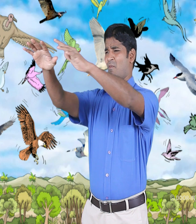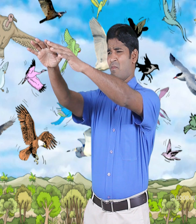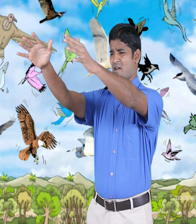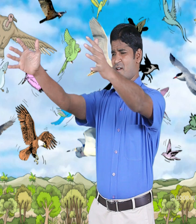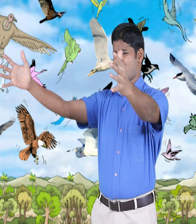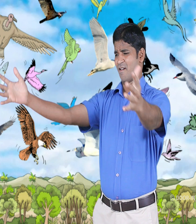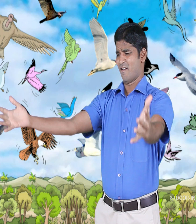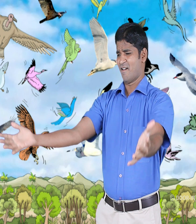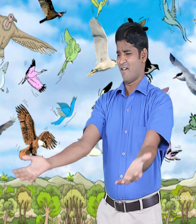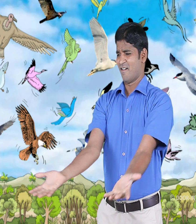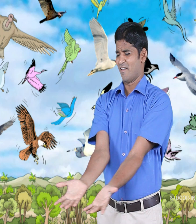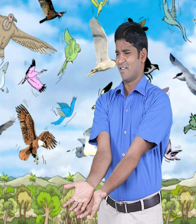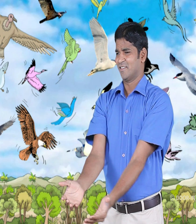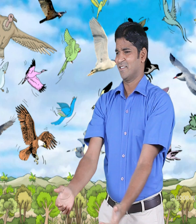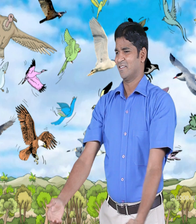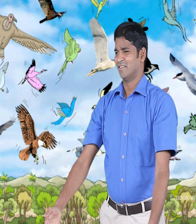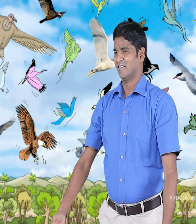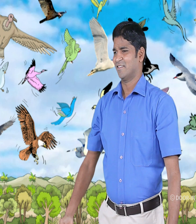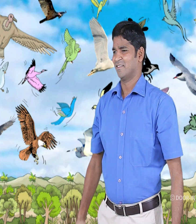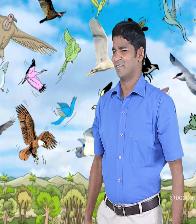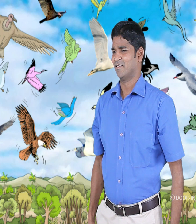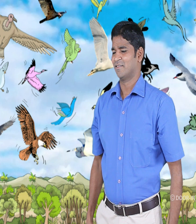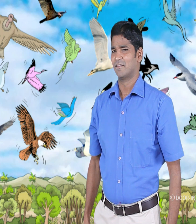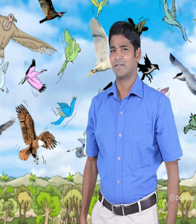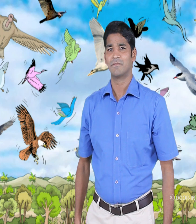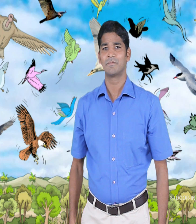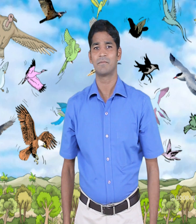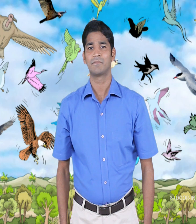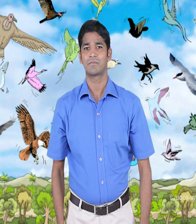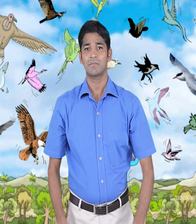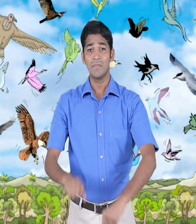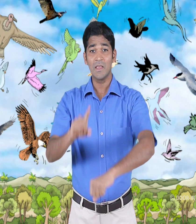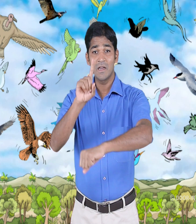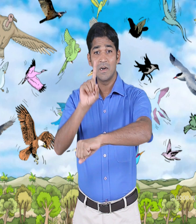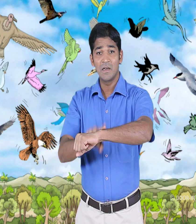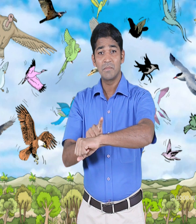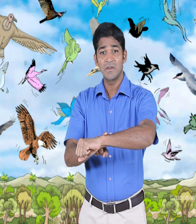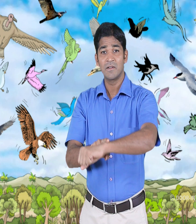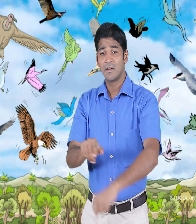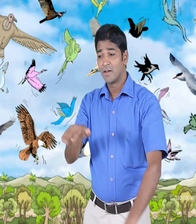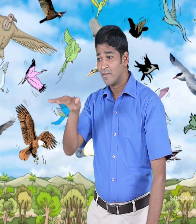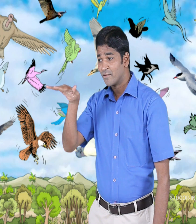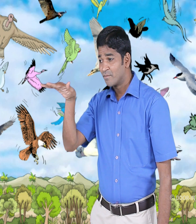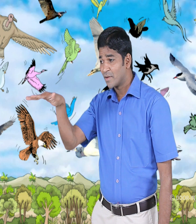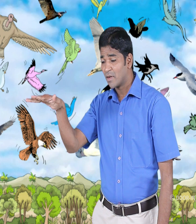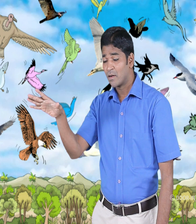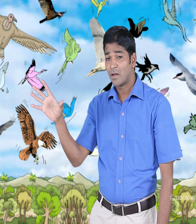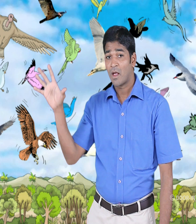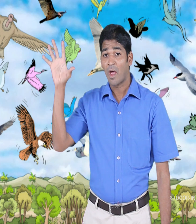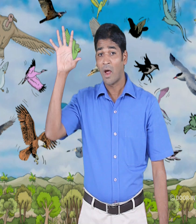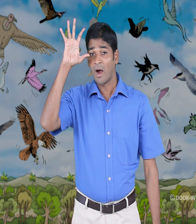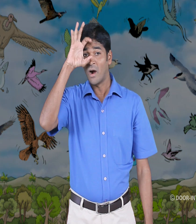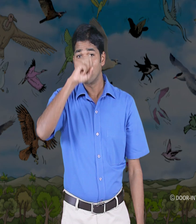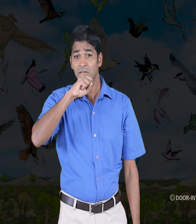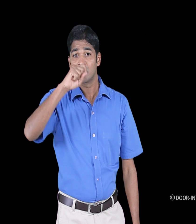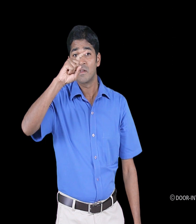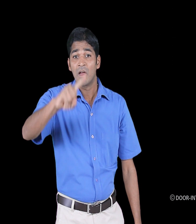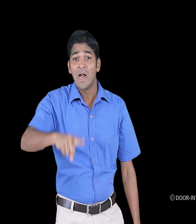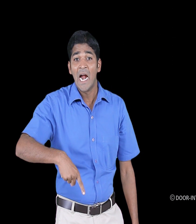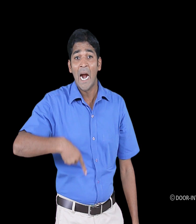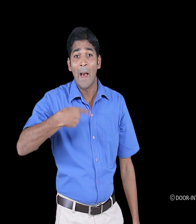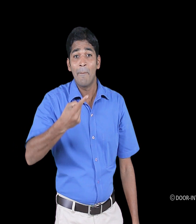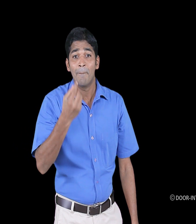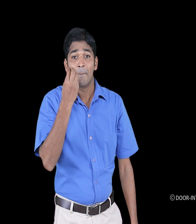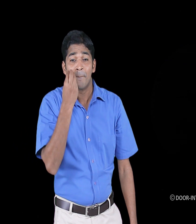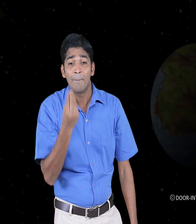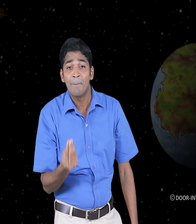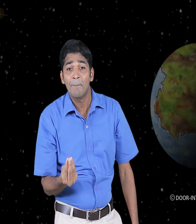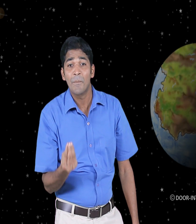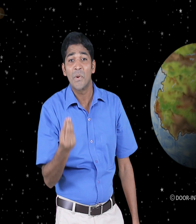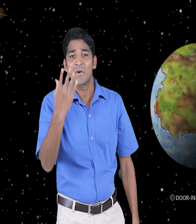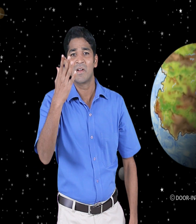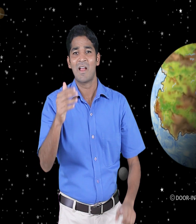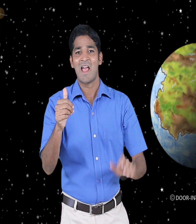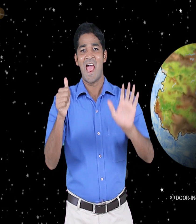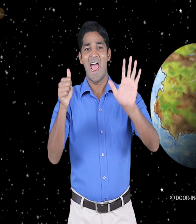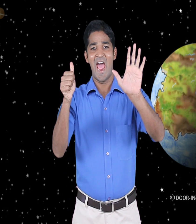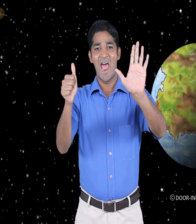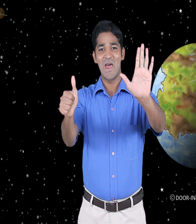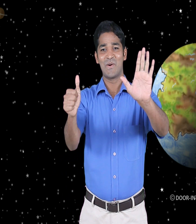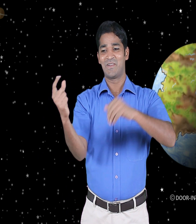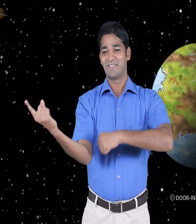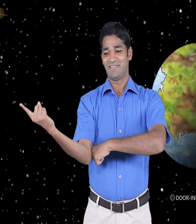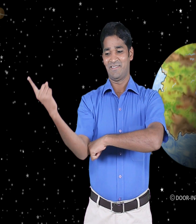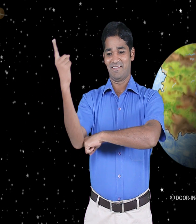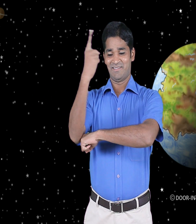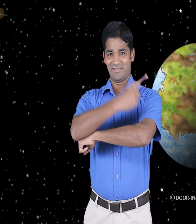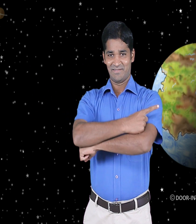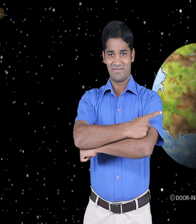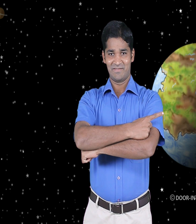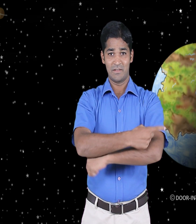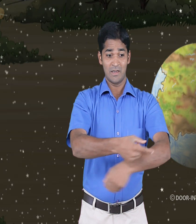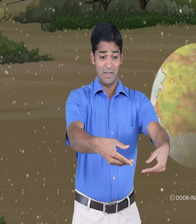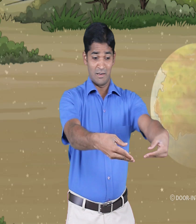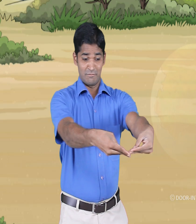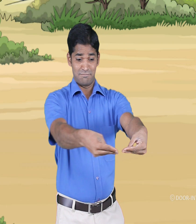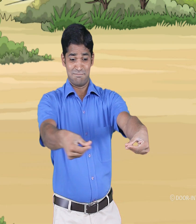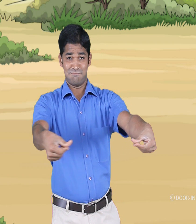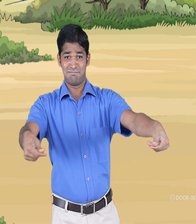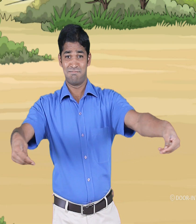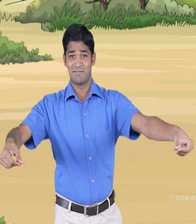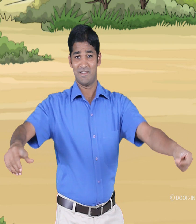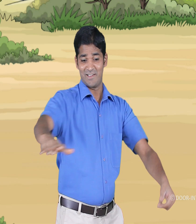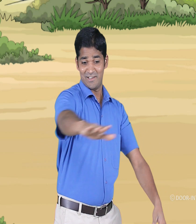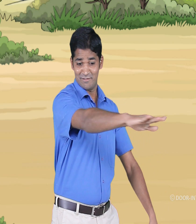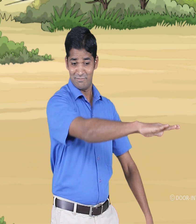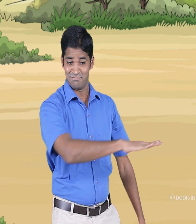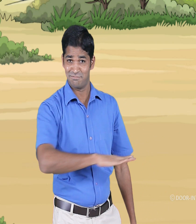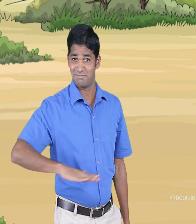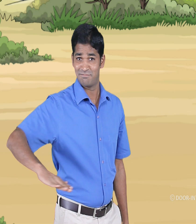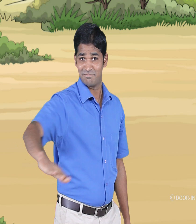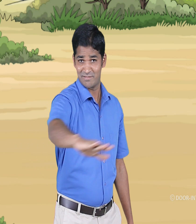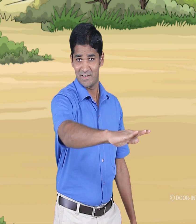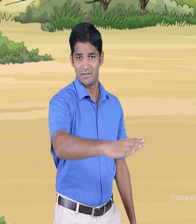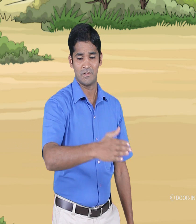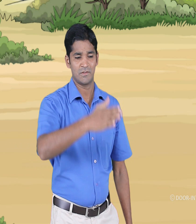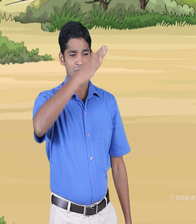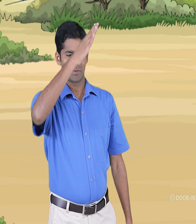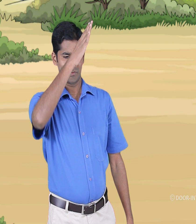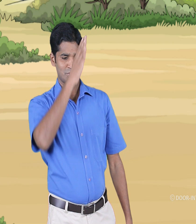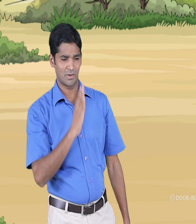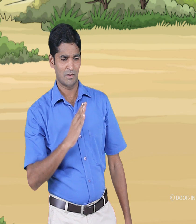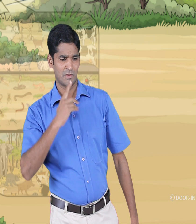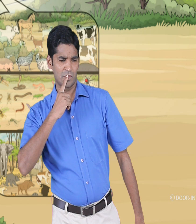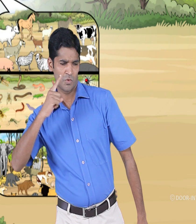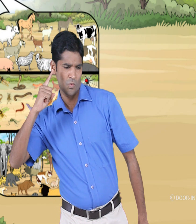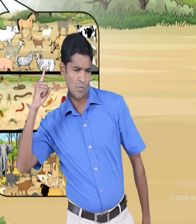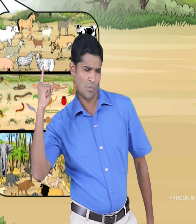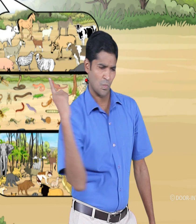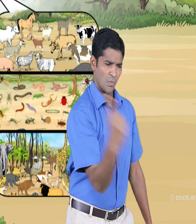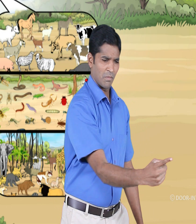And there was evening, and there was morning—the fifth day.